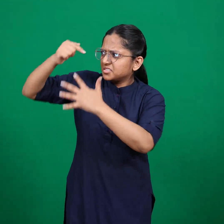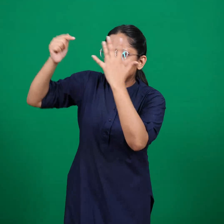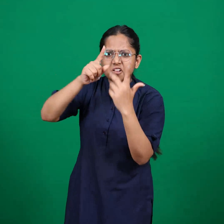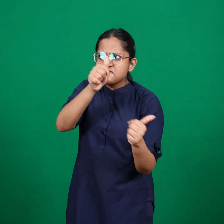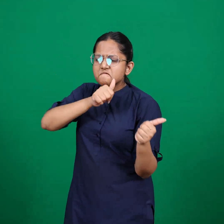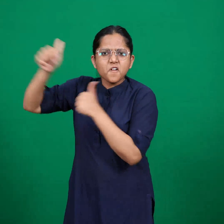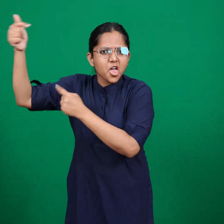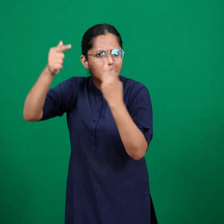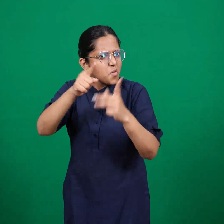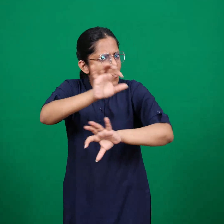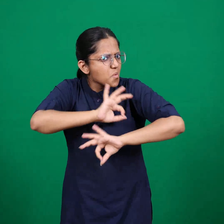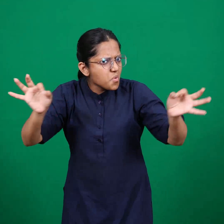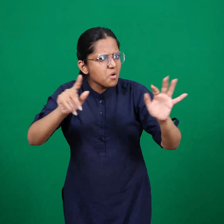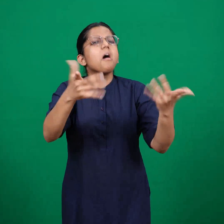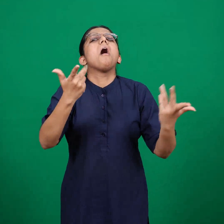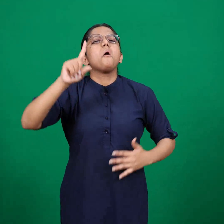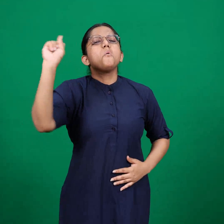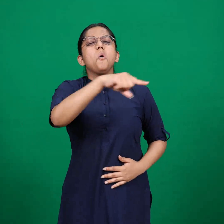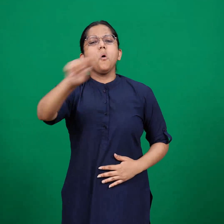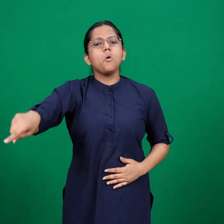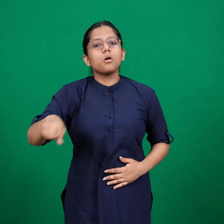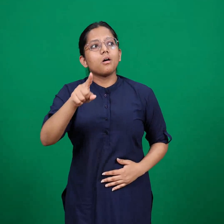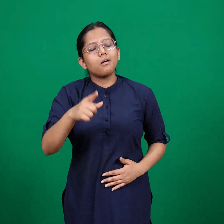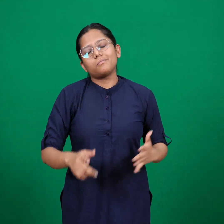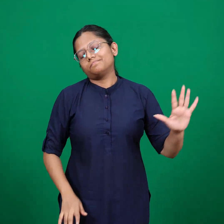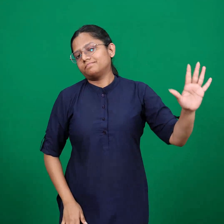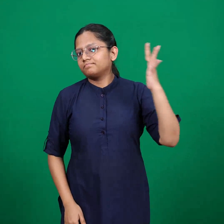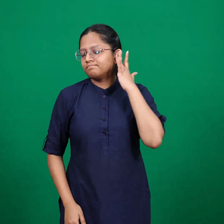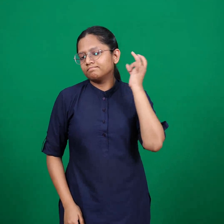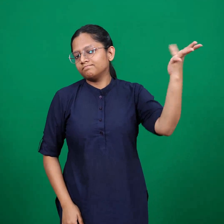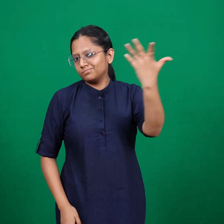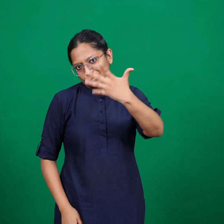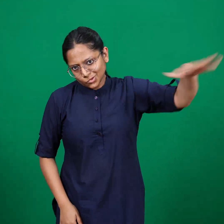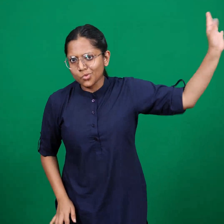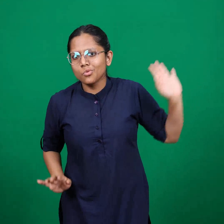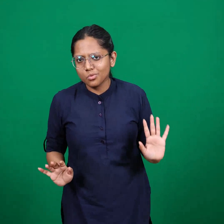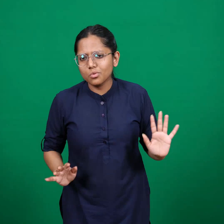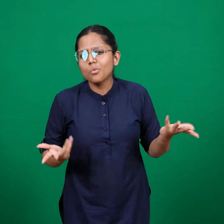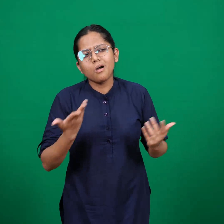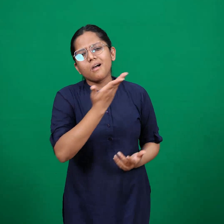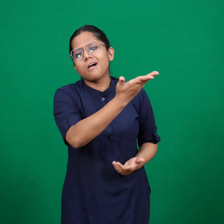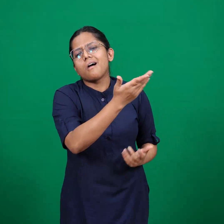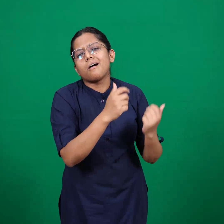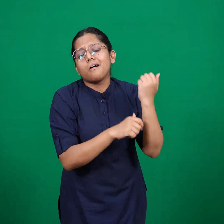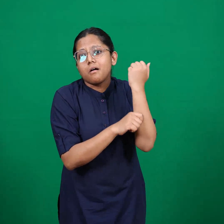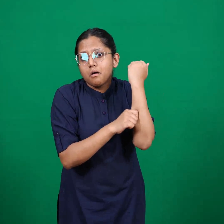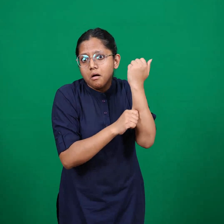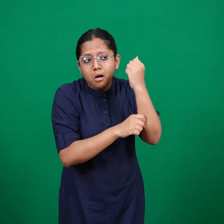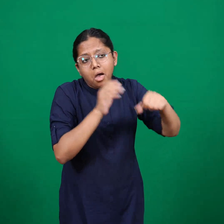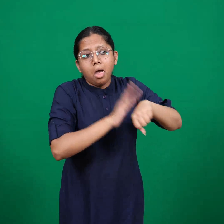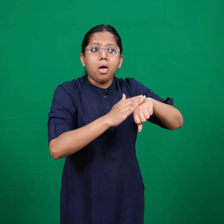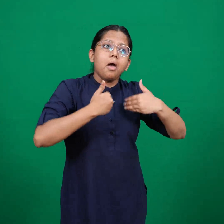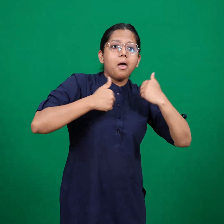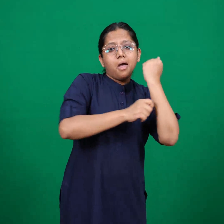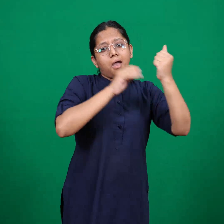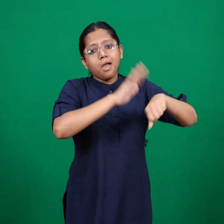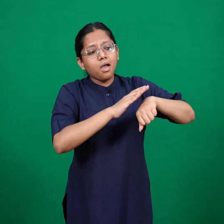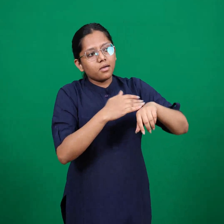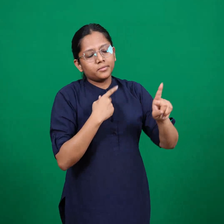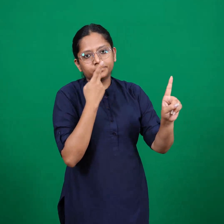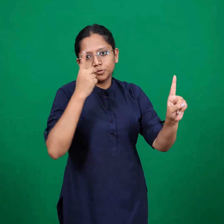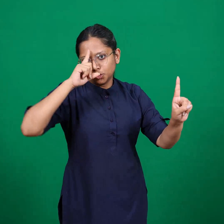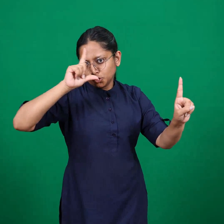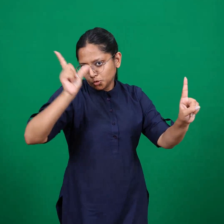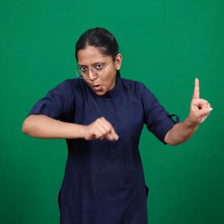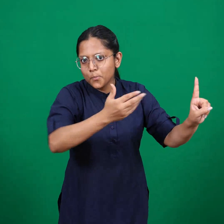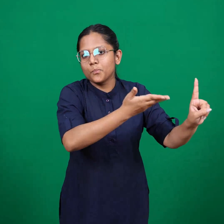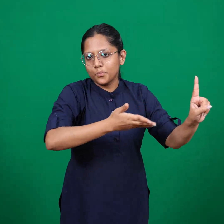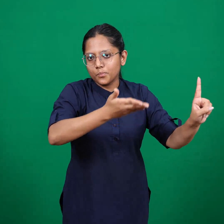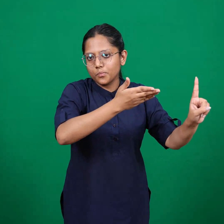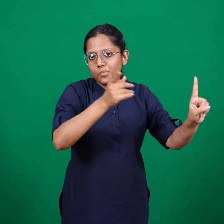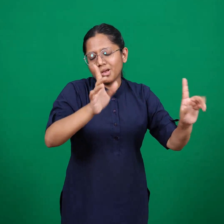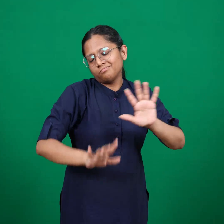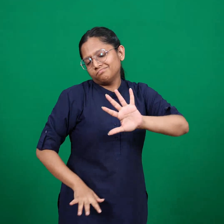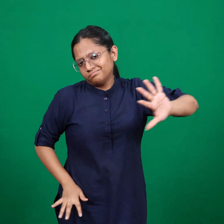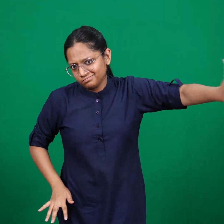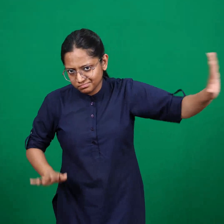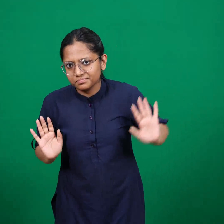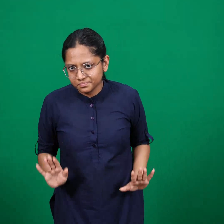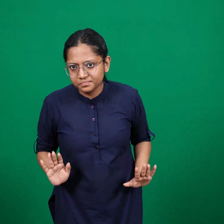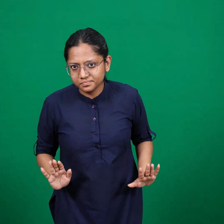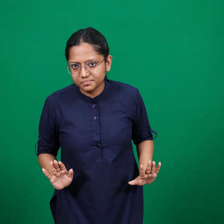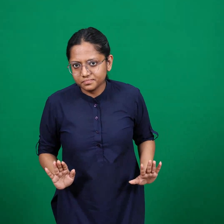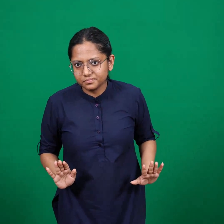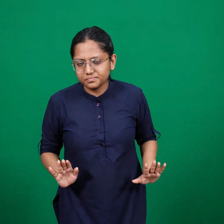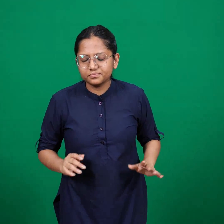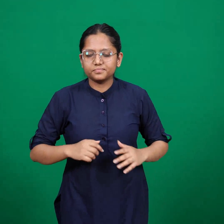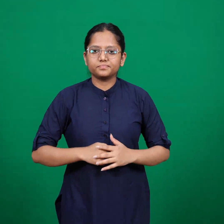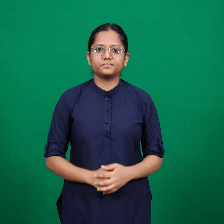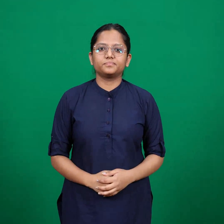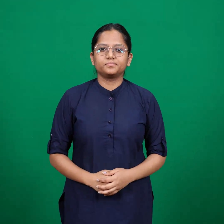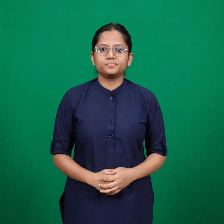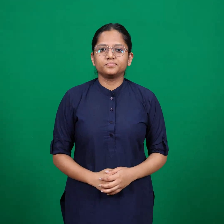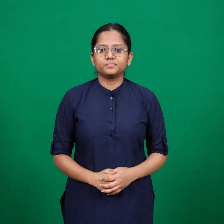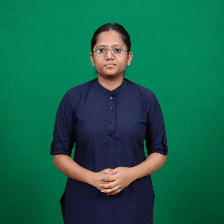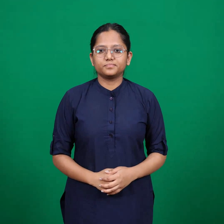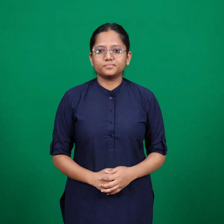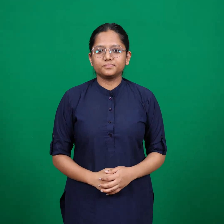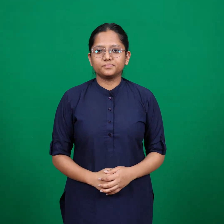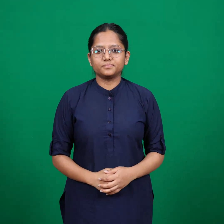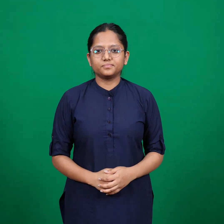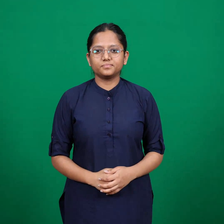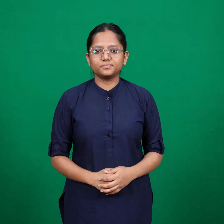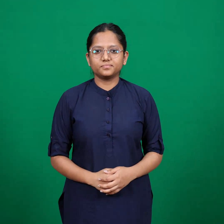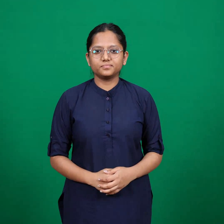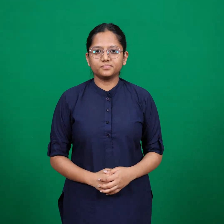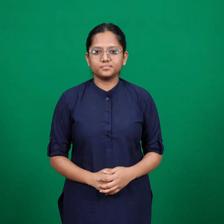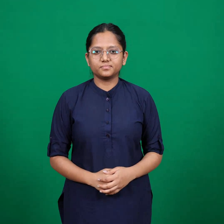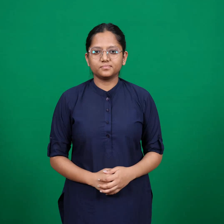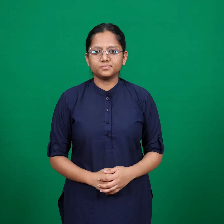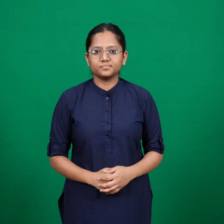Such a person is puffed up without basis by his unspiritual mind.